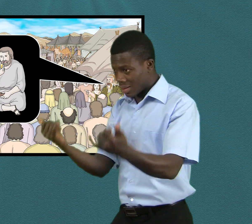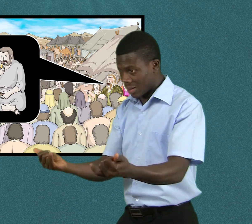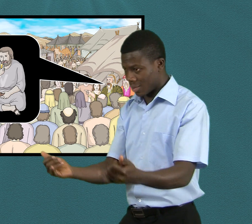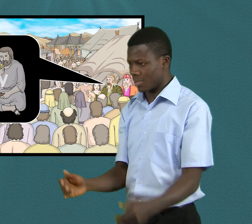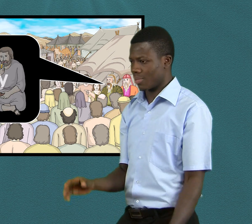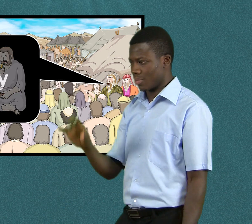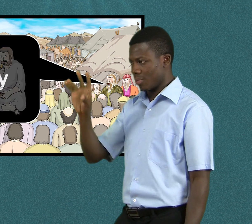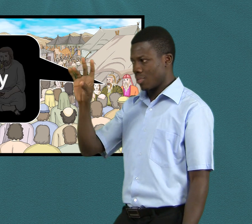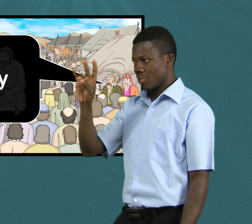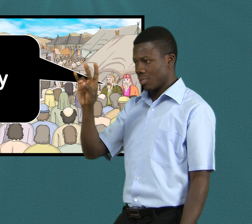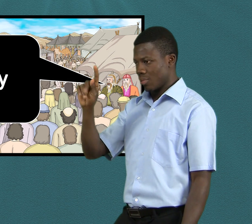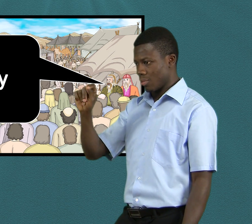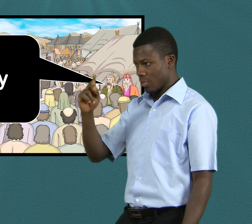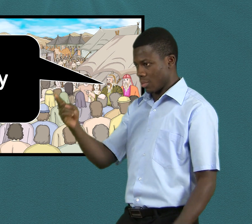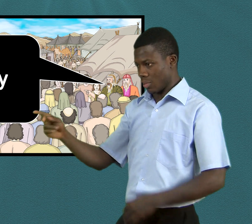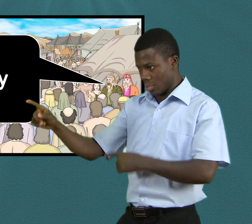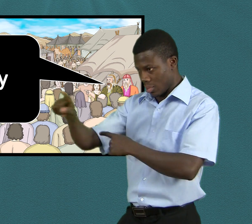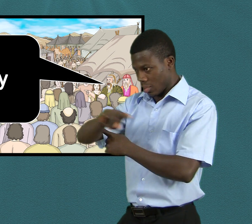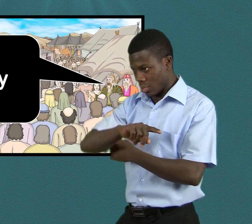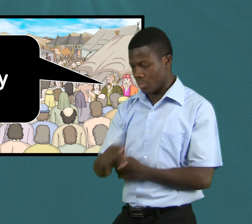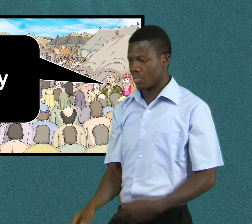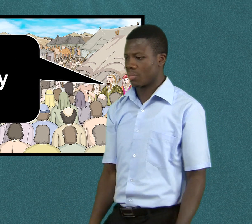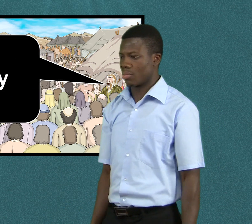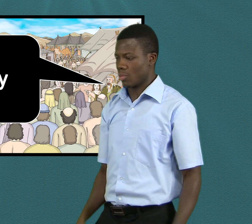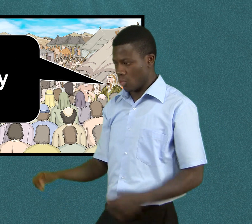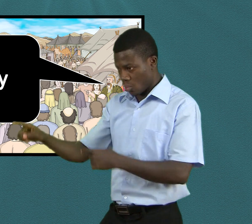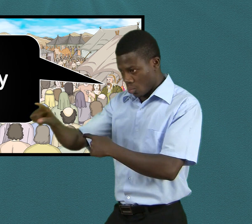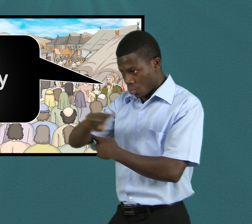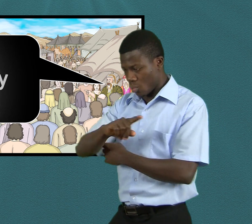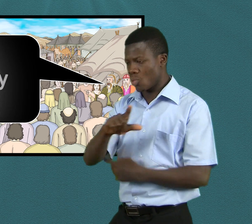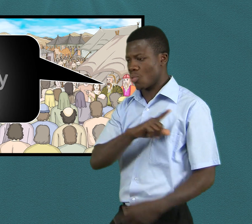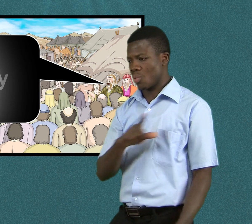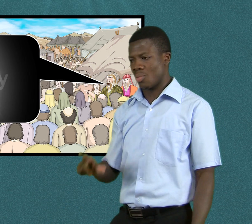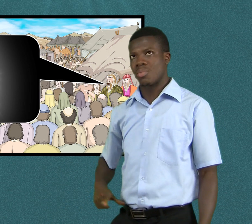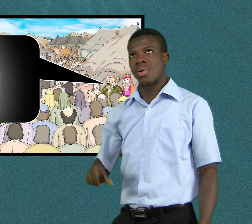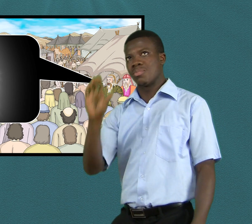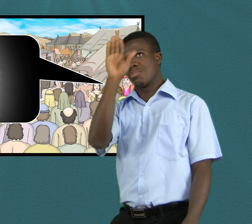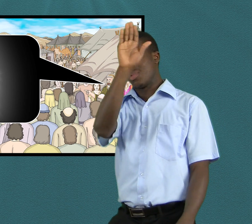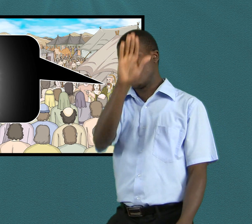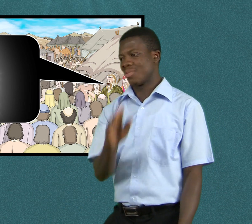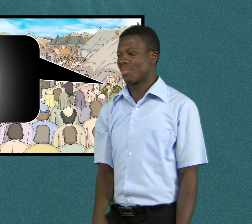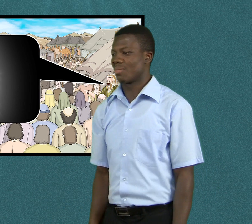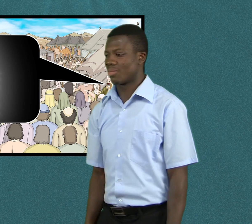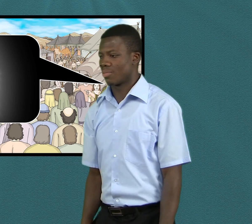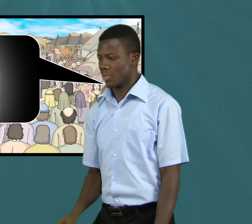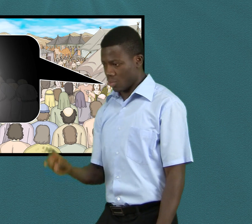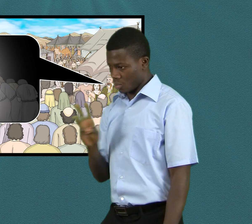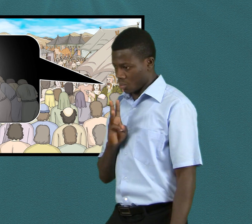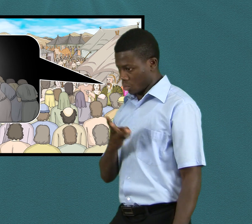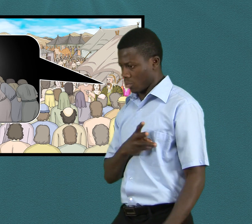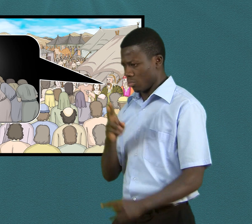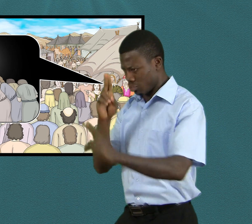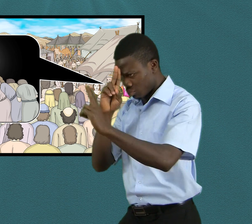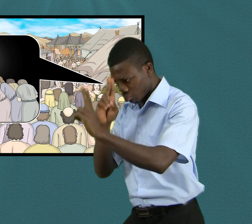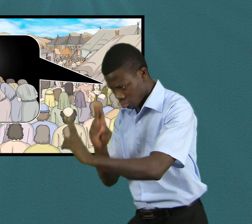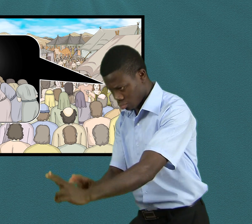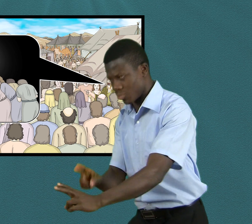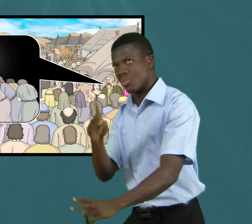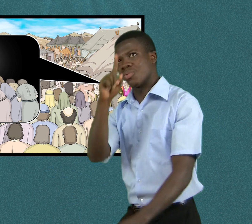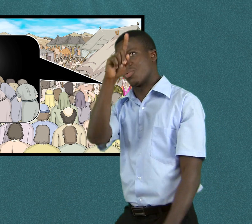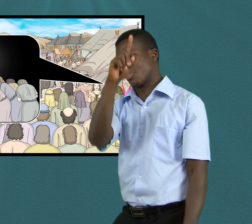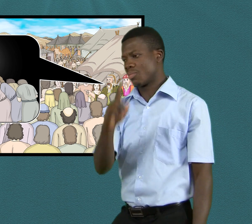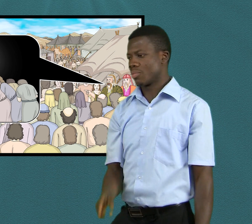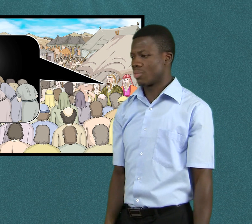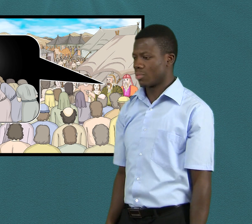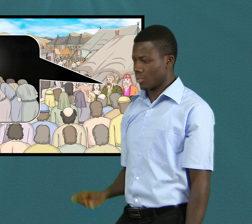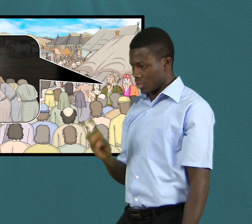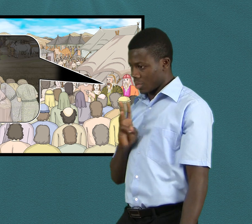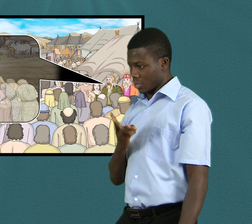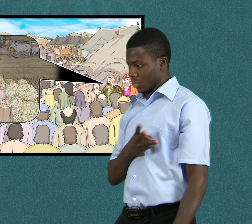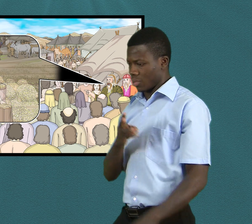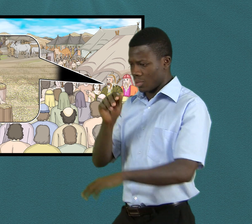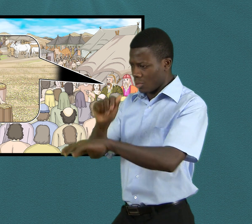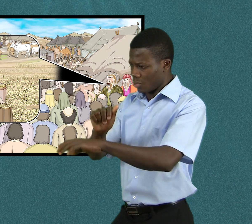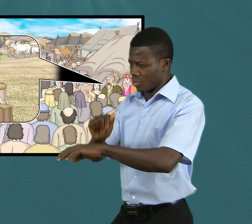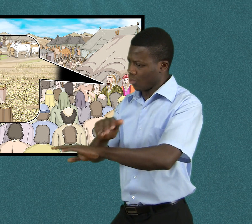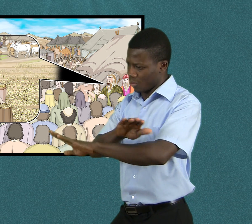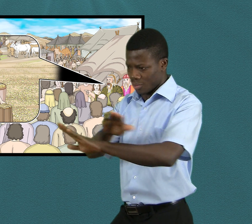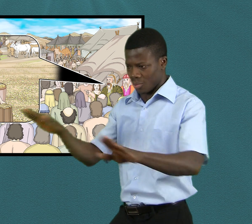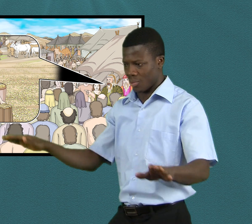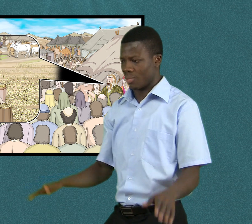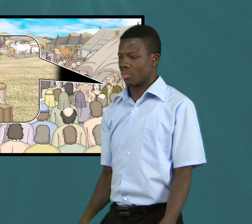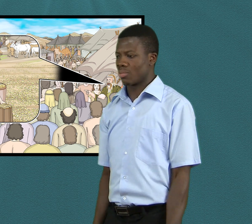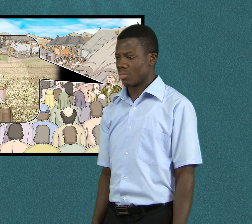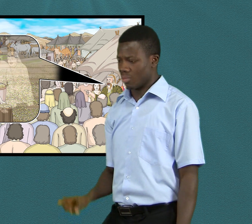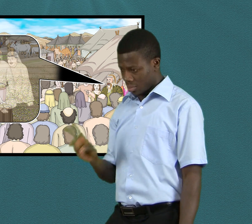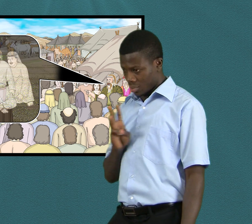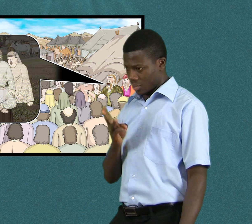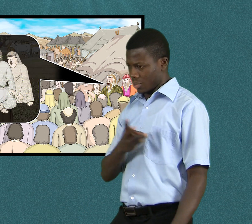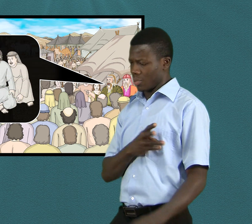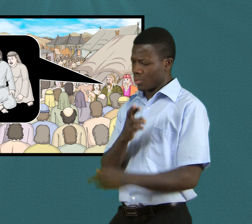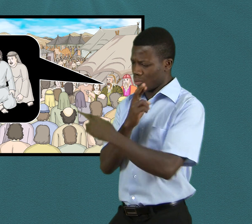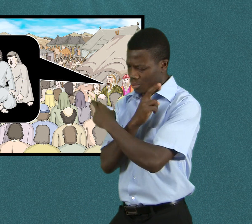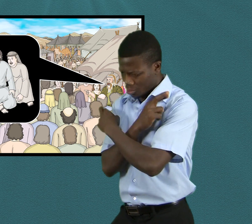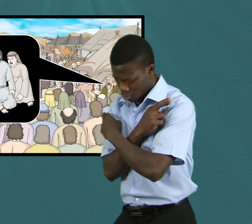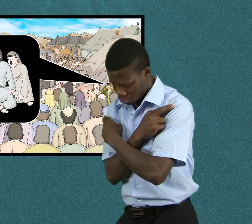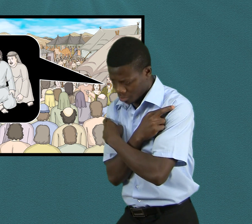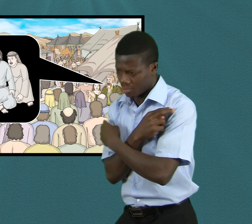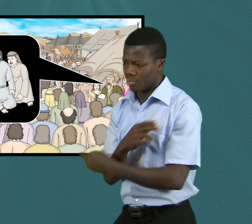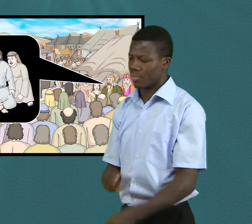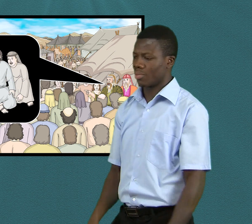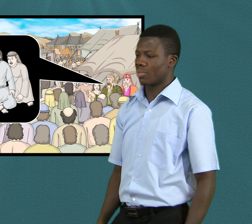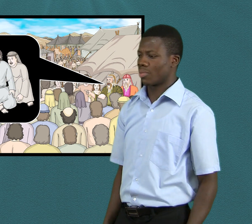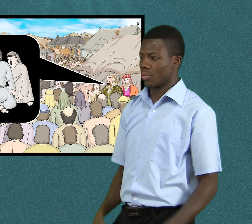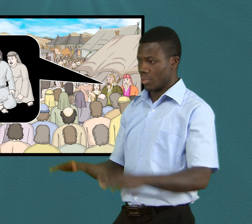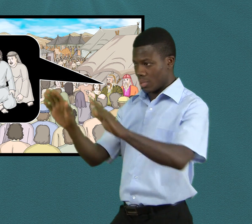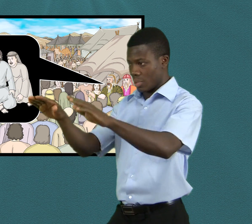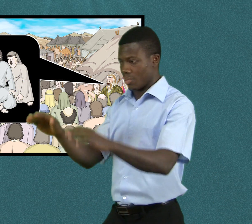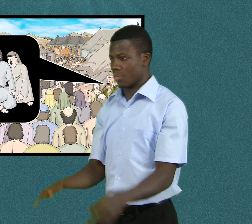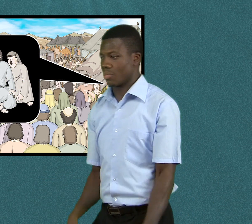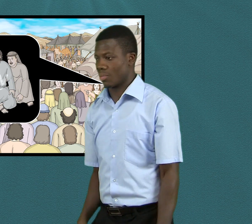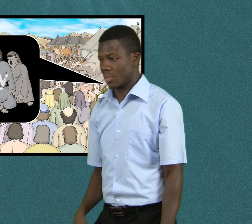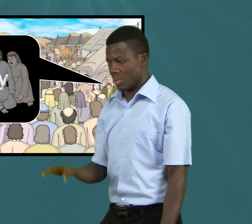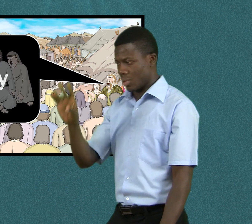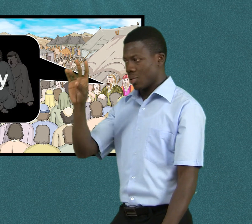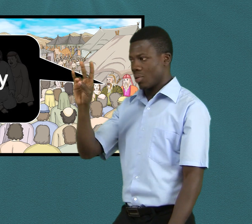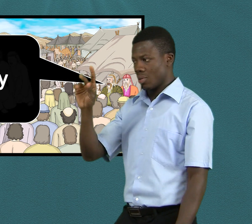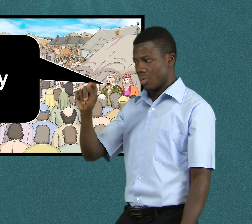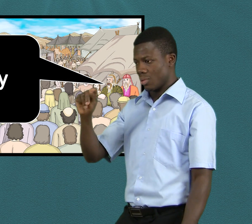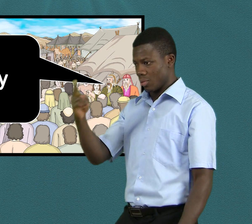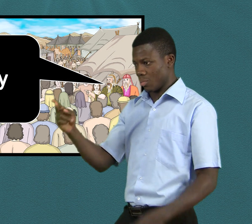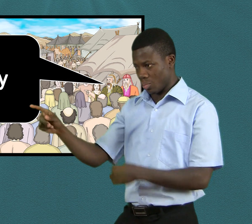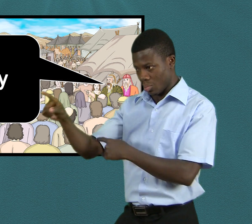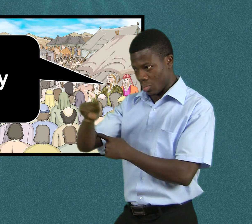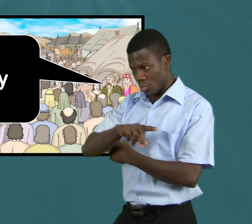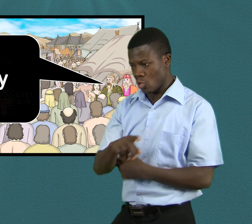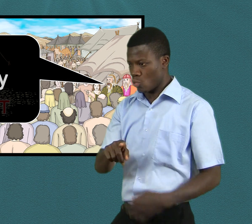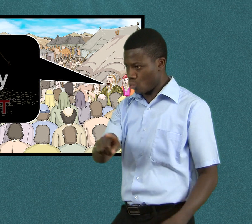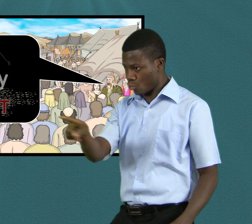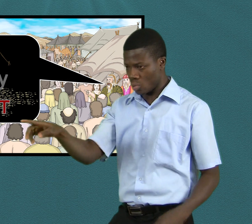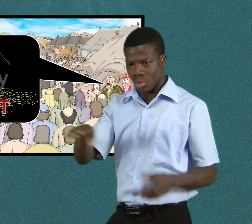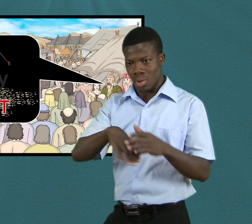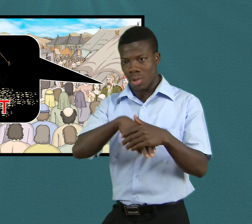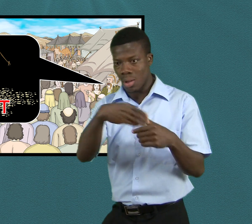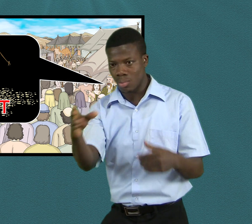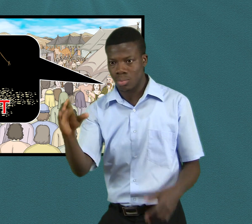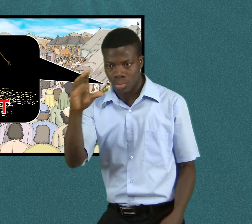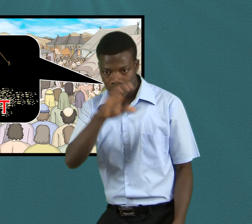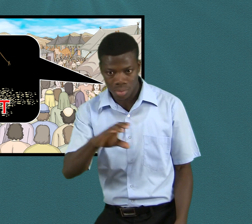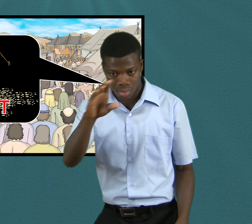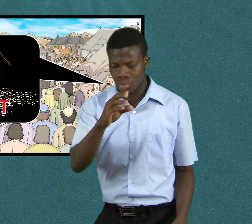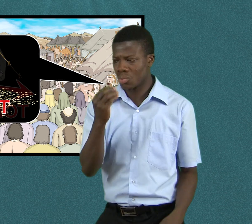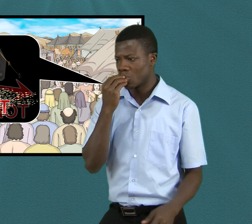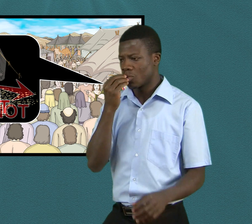“Eat it today,” Moses said, “because today is a Sabbath to the LORD.